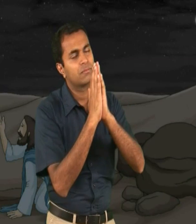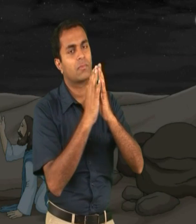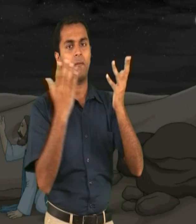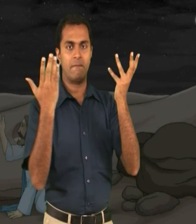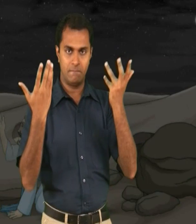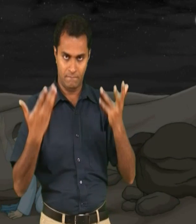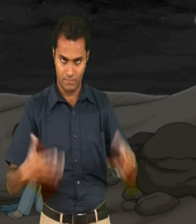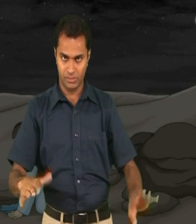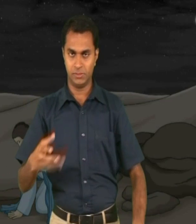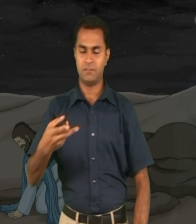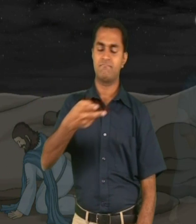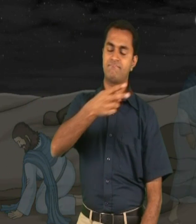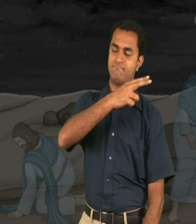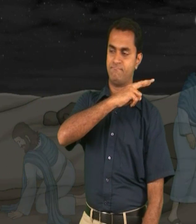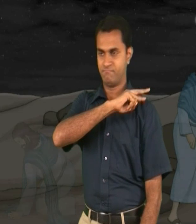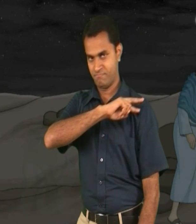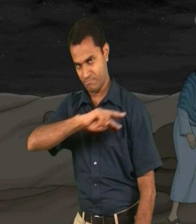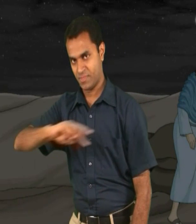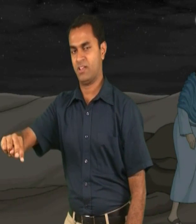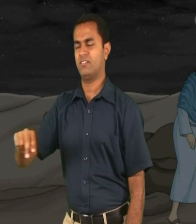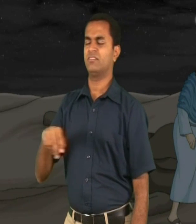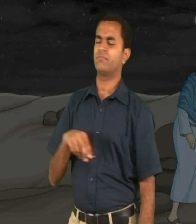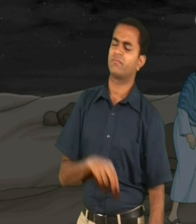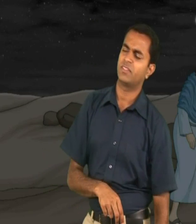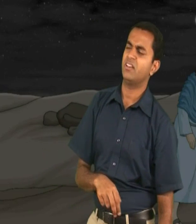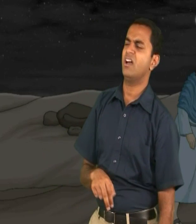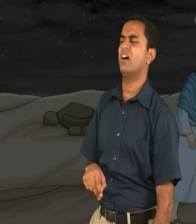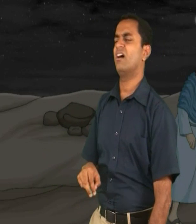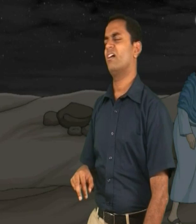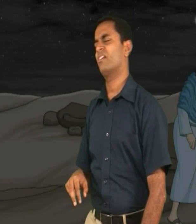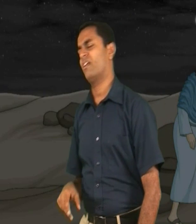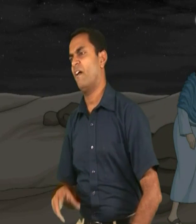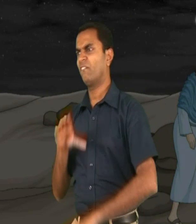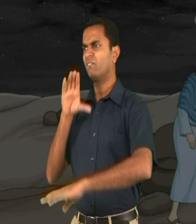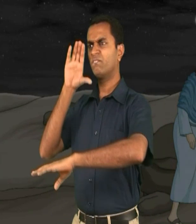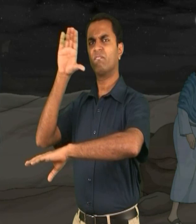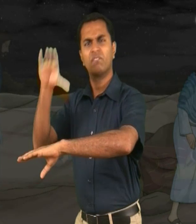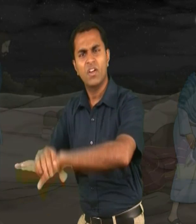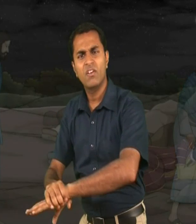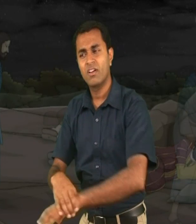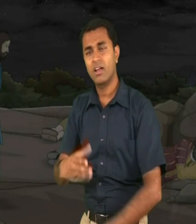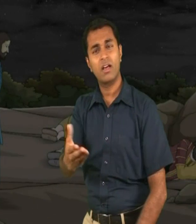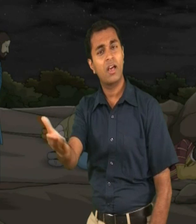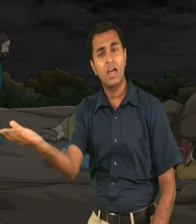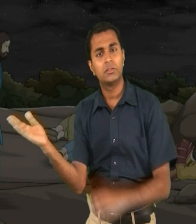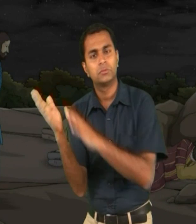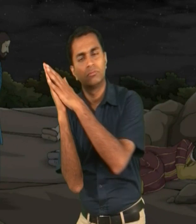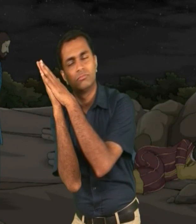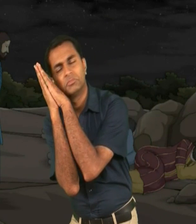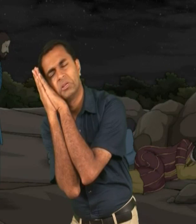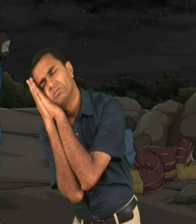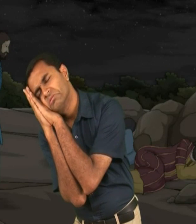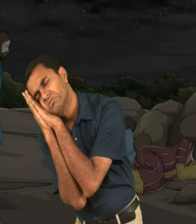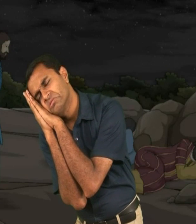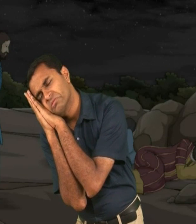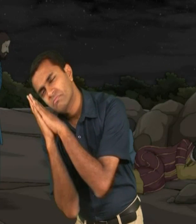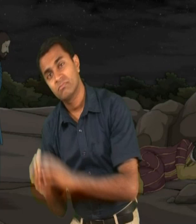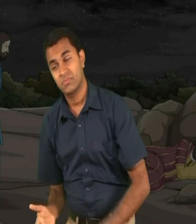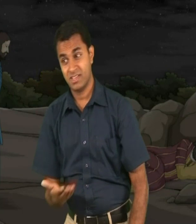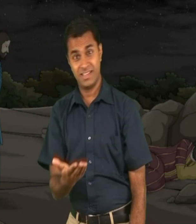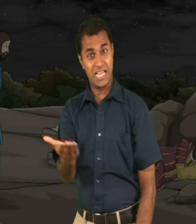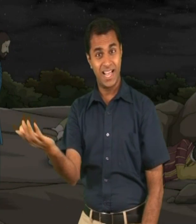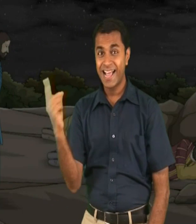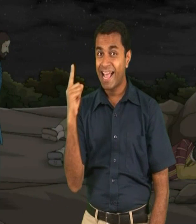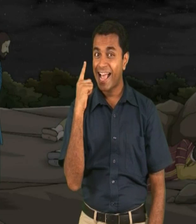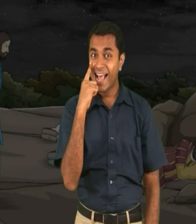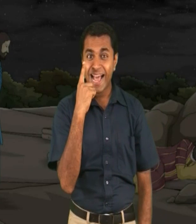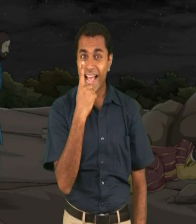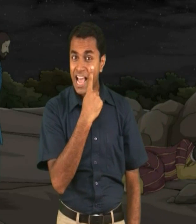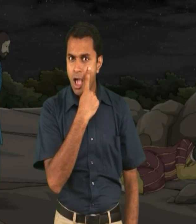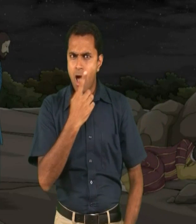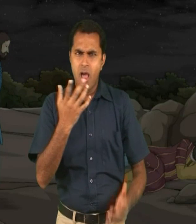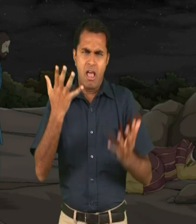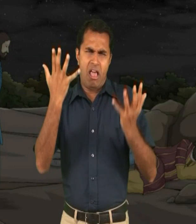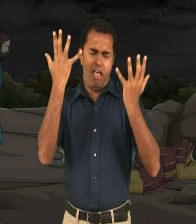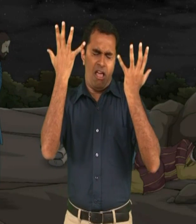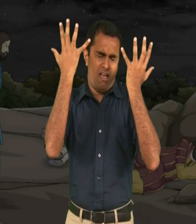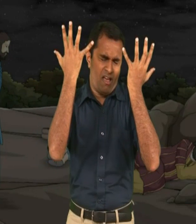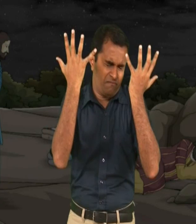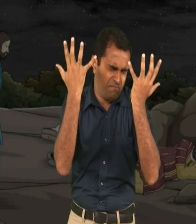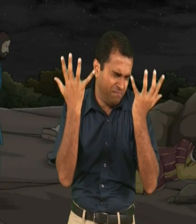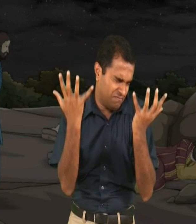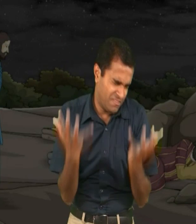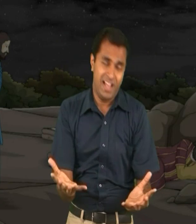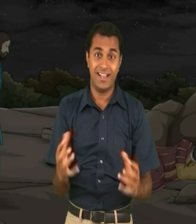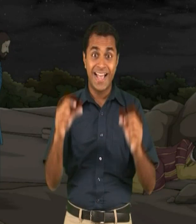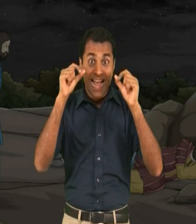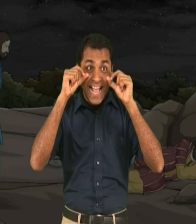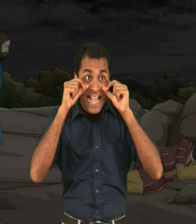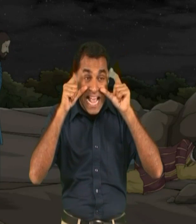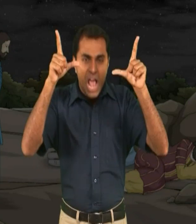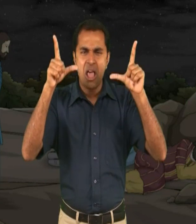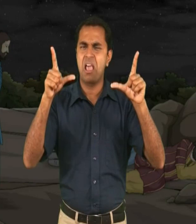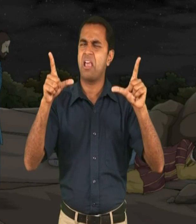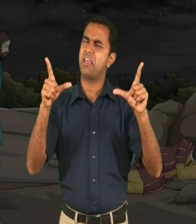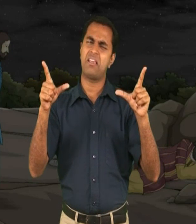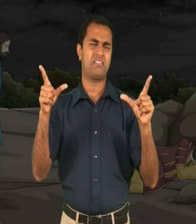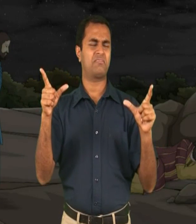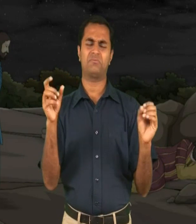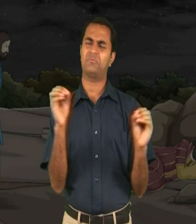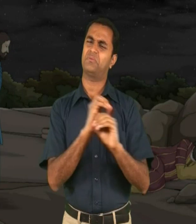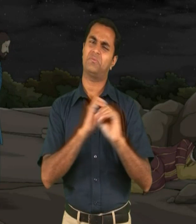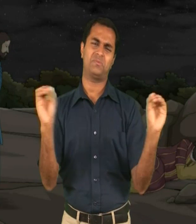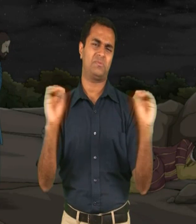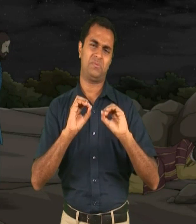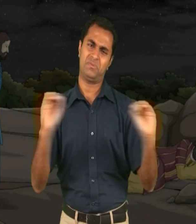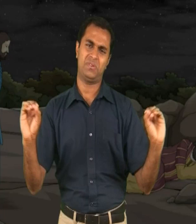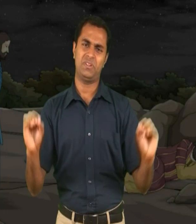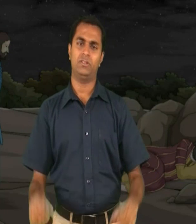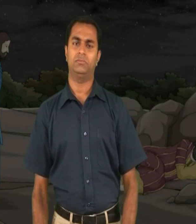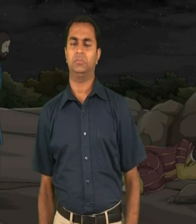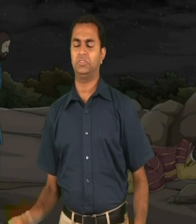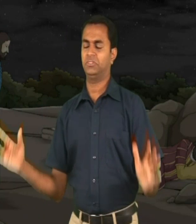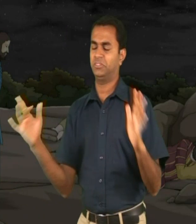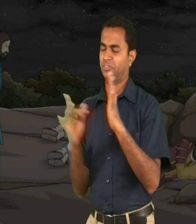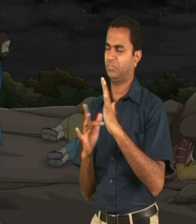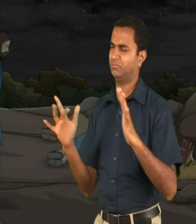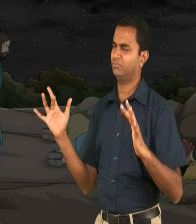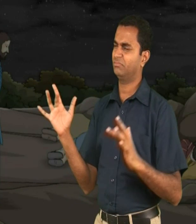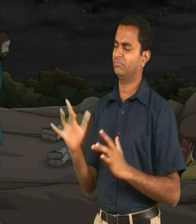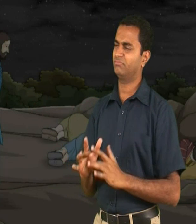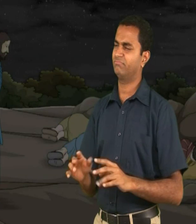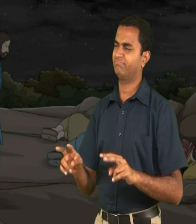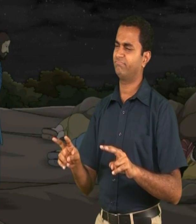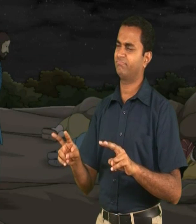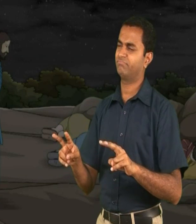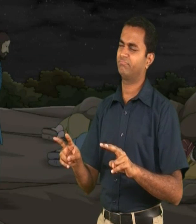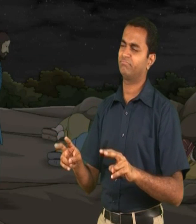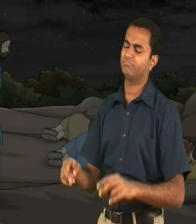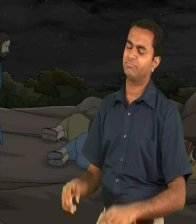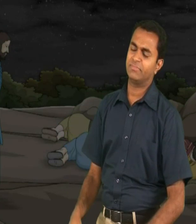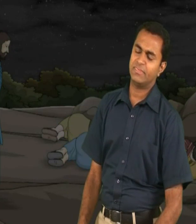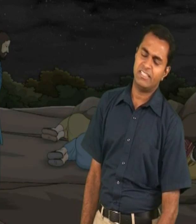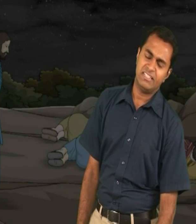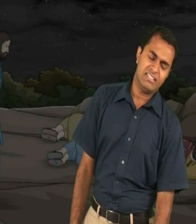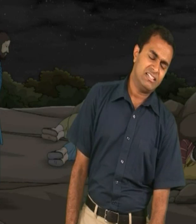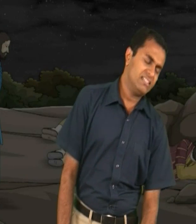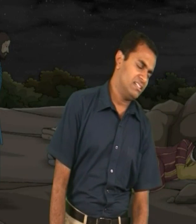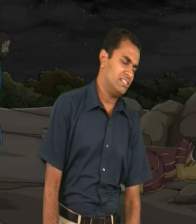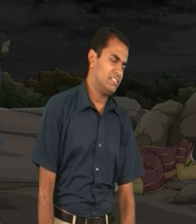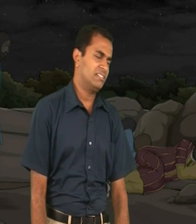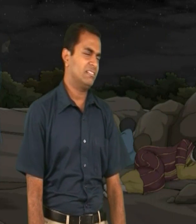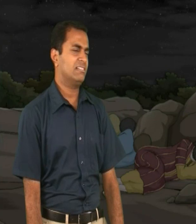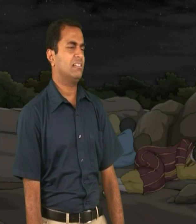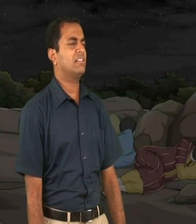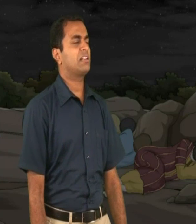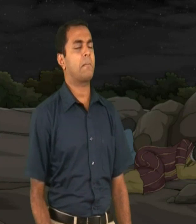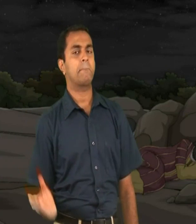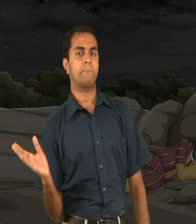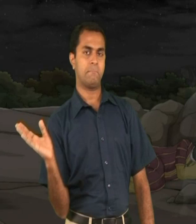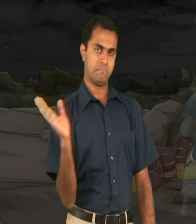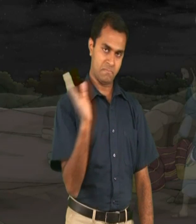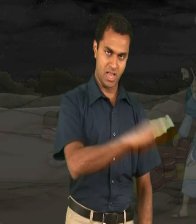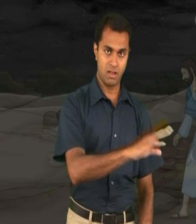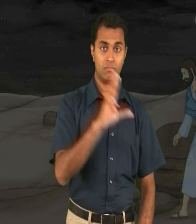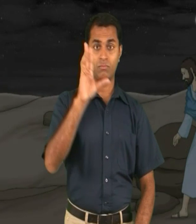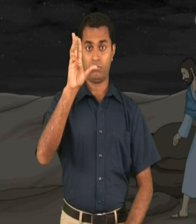And again Jesus returned and found them sleeping—for their eyes were heavy.